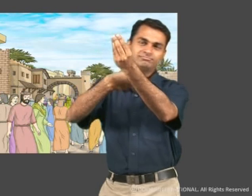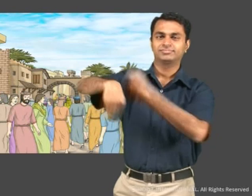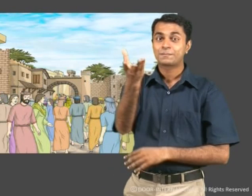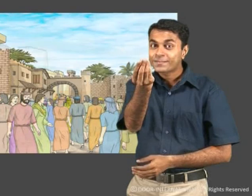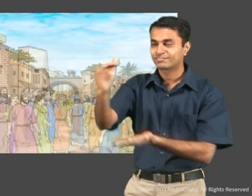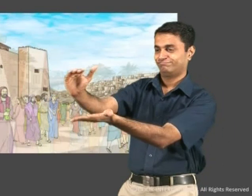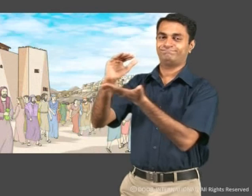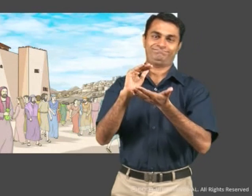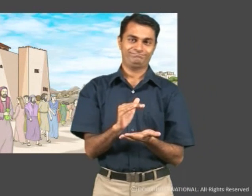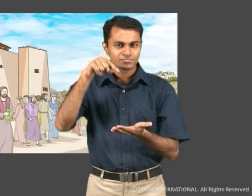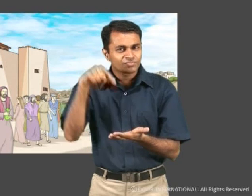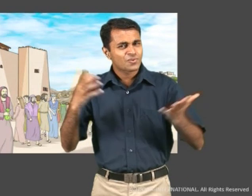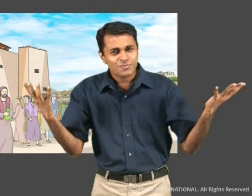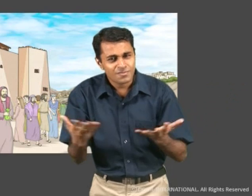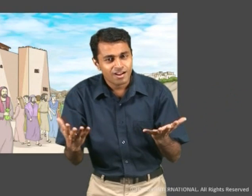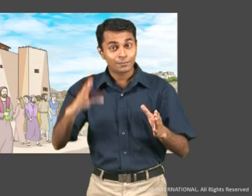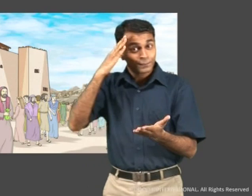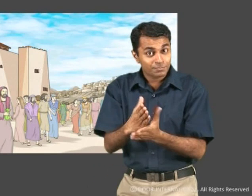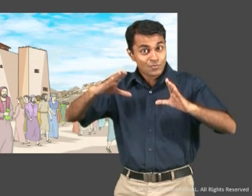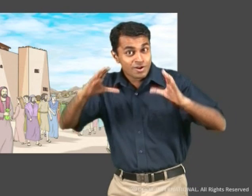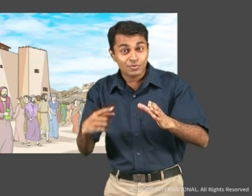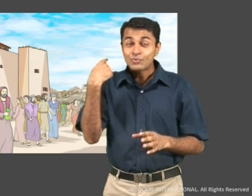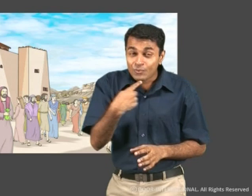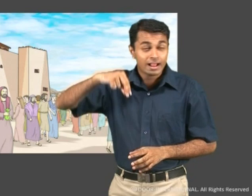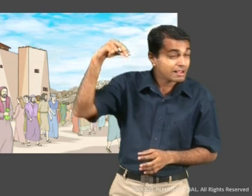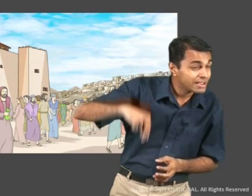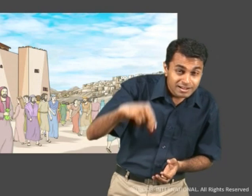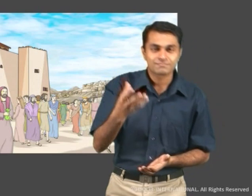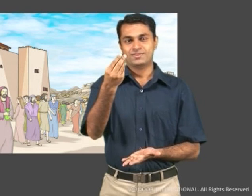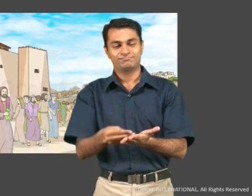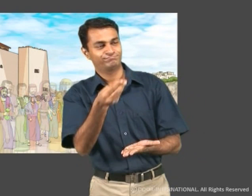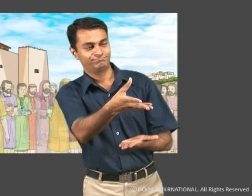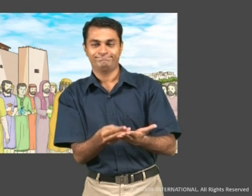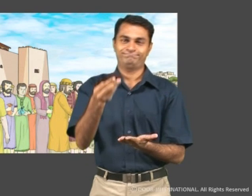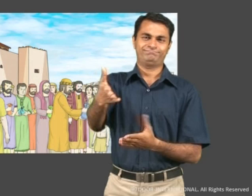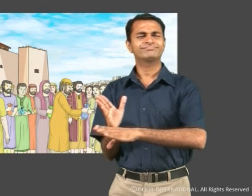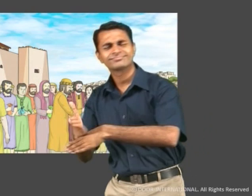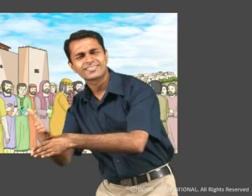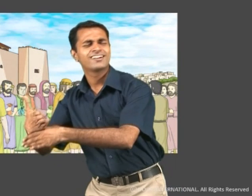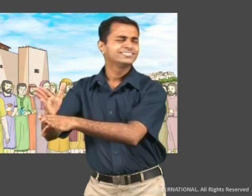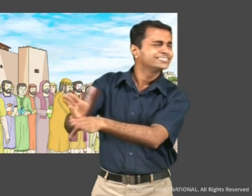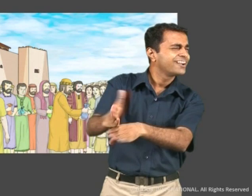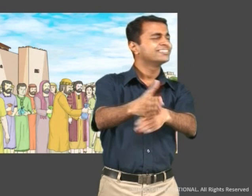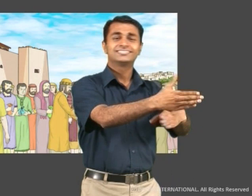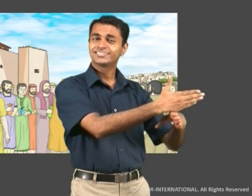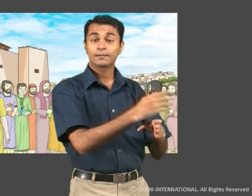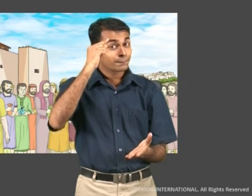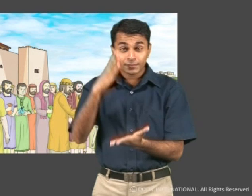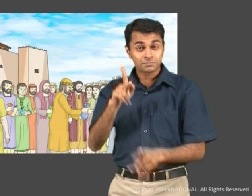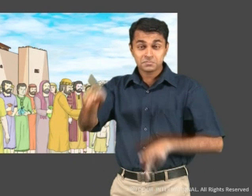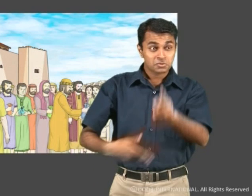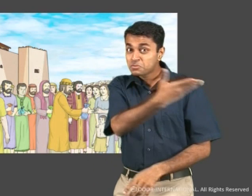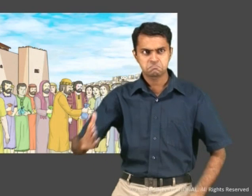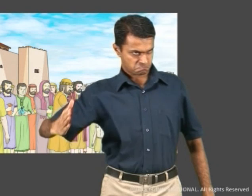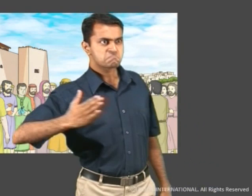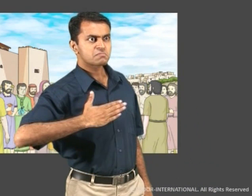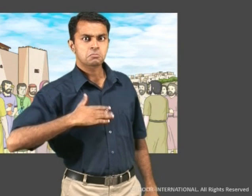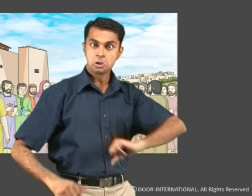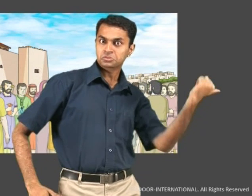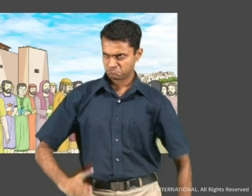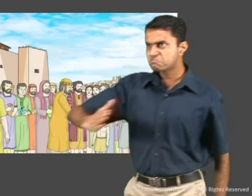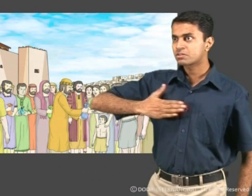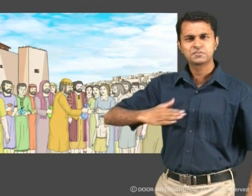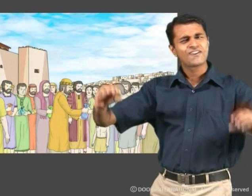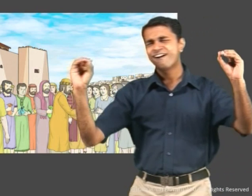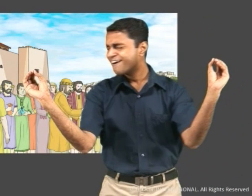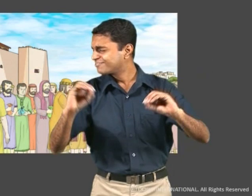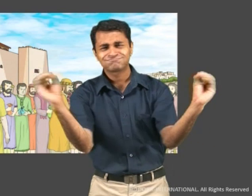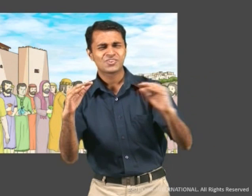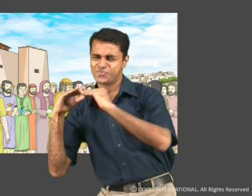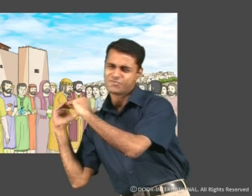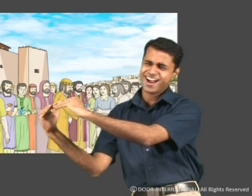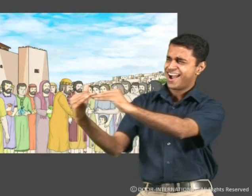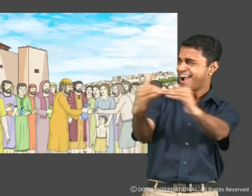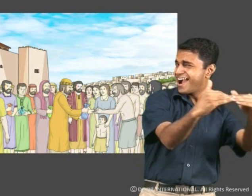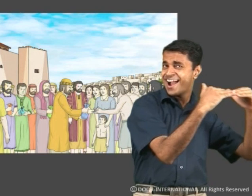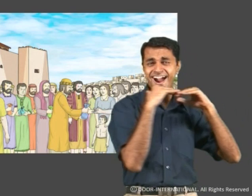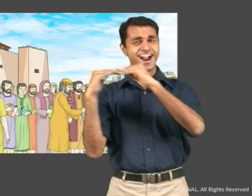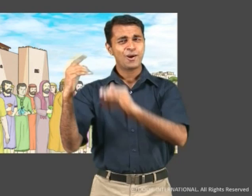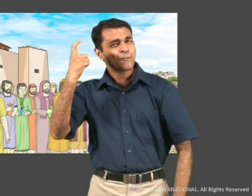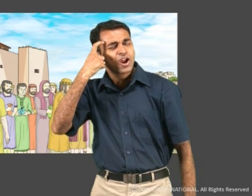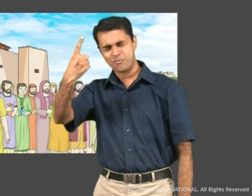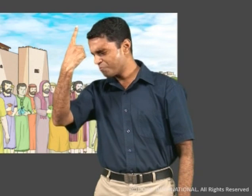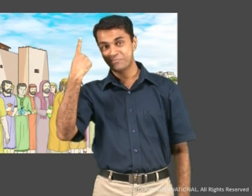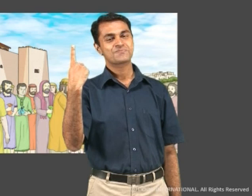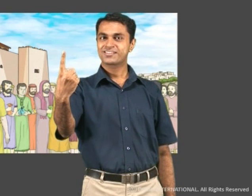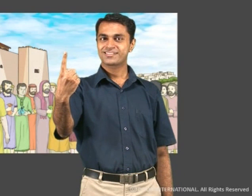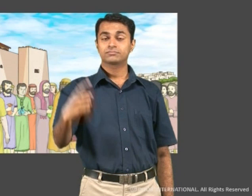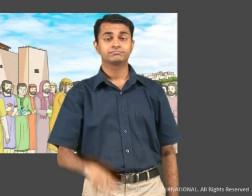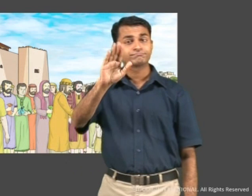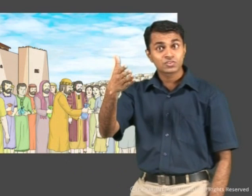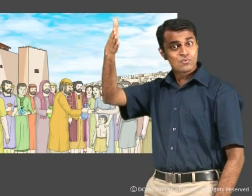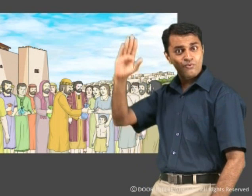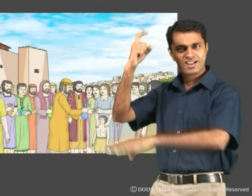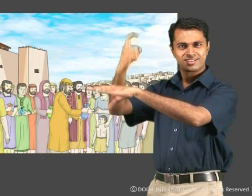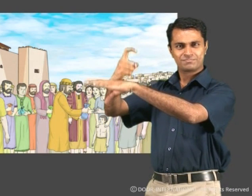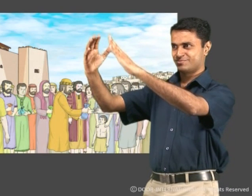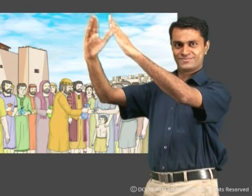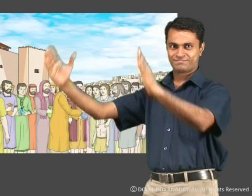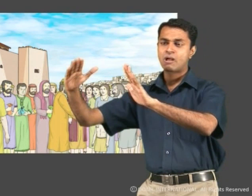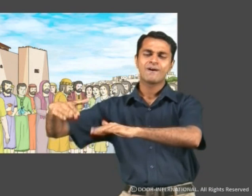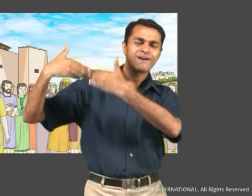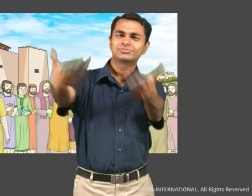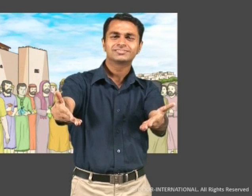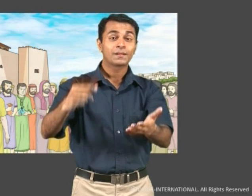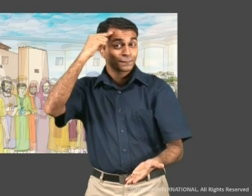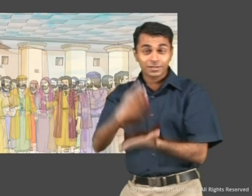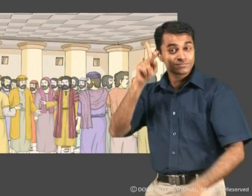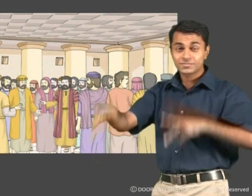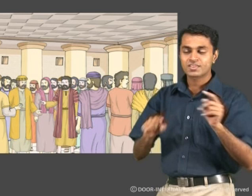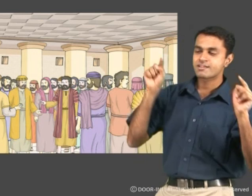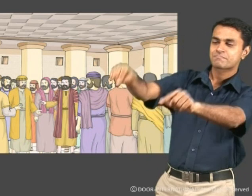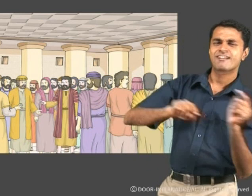Selling their possessions and goods, they shared with anyone who was in need.